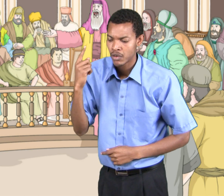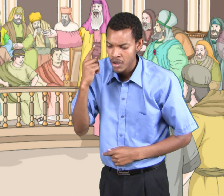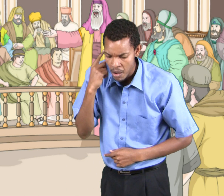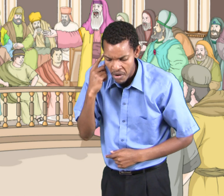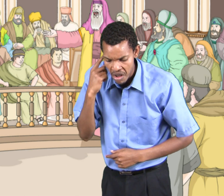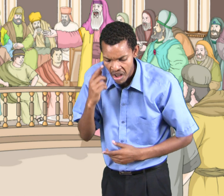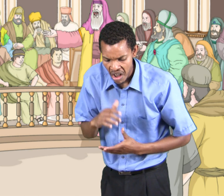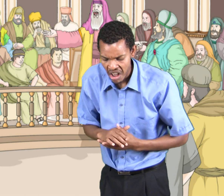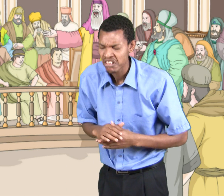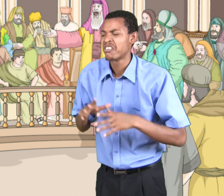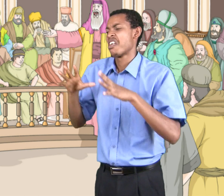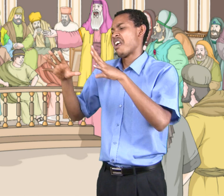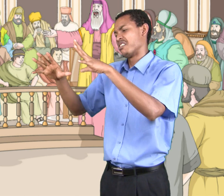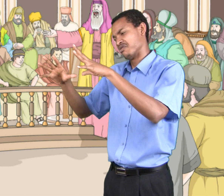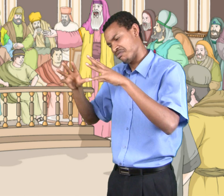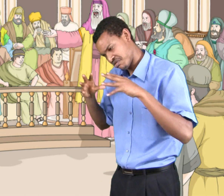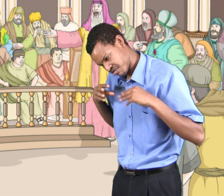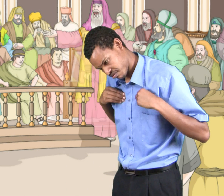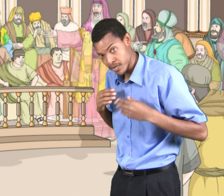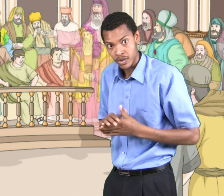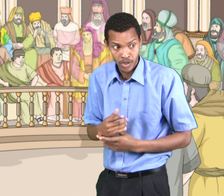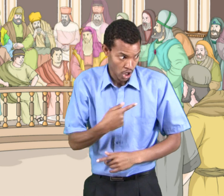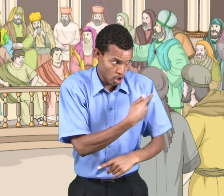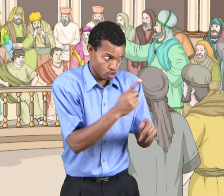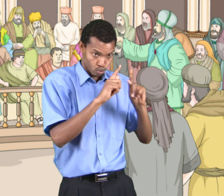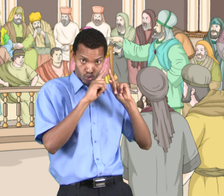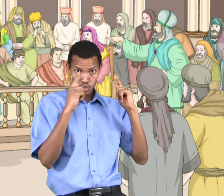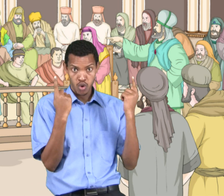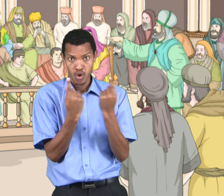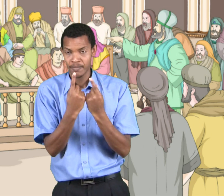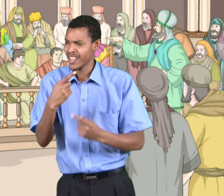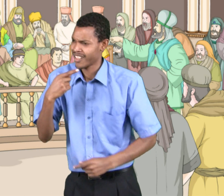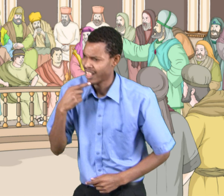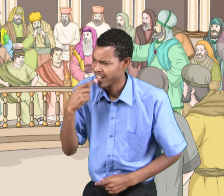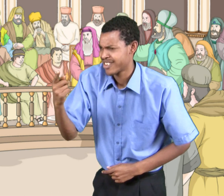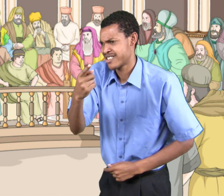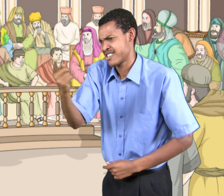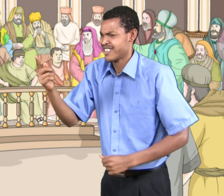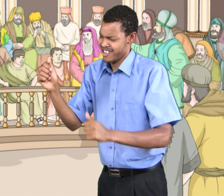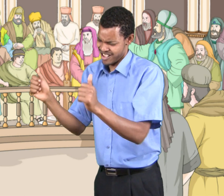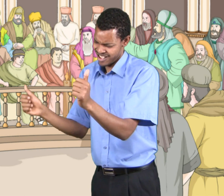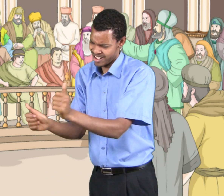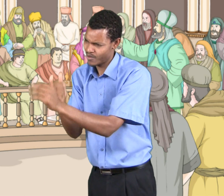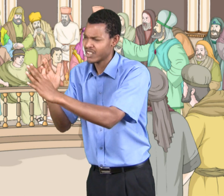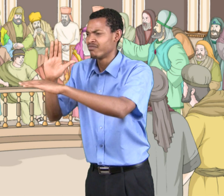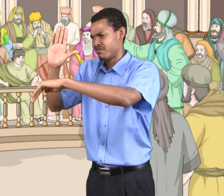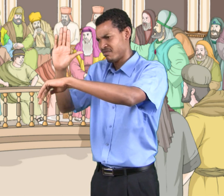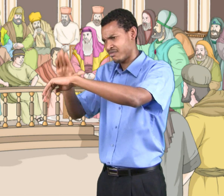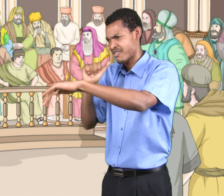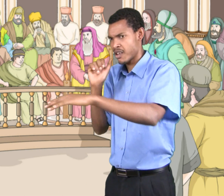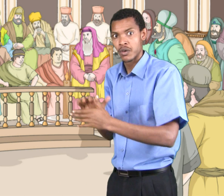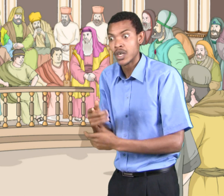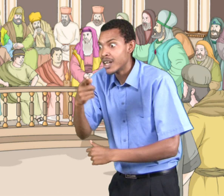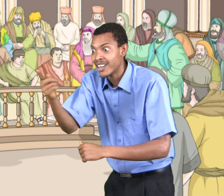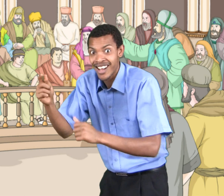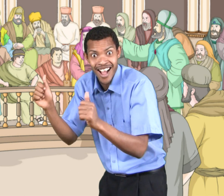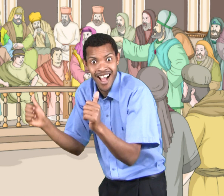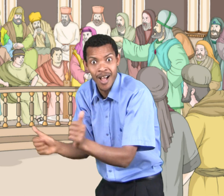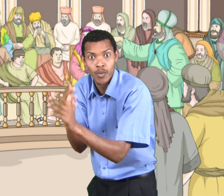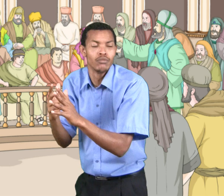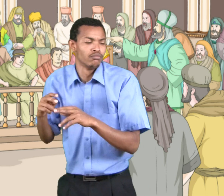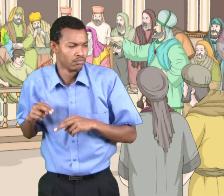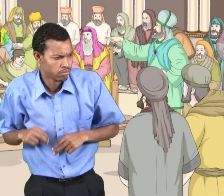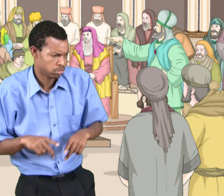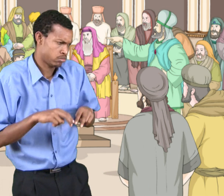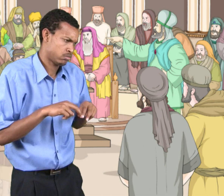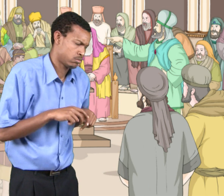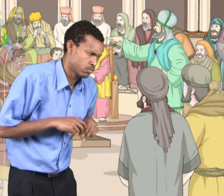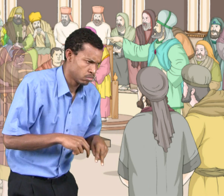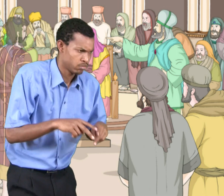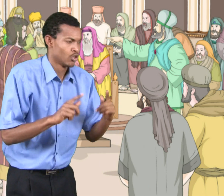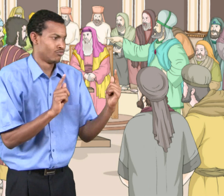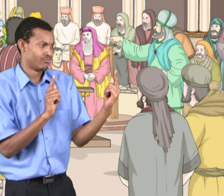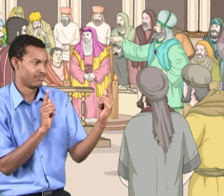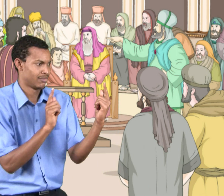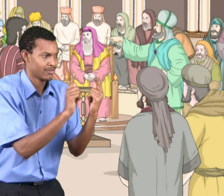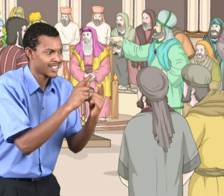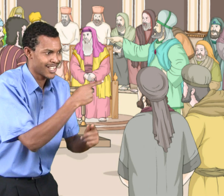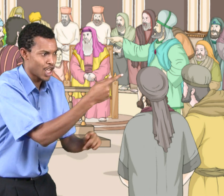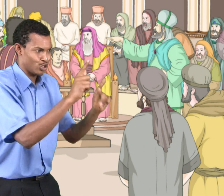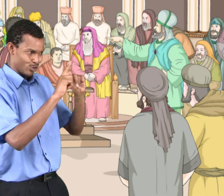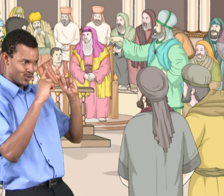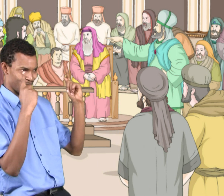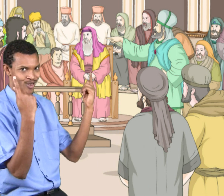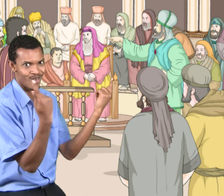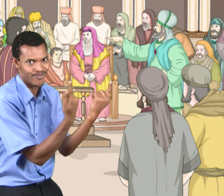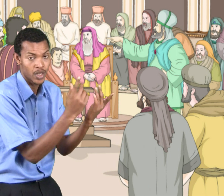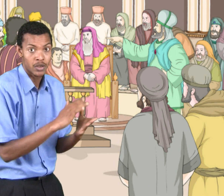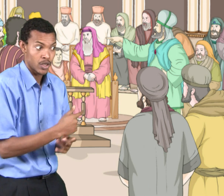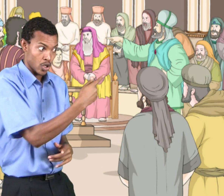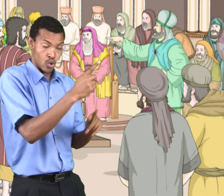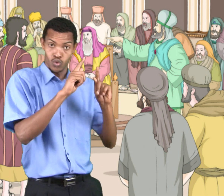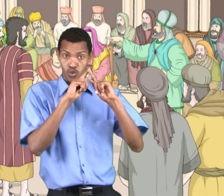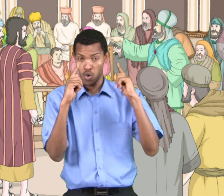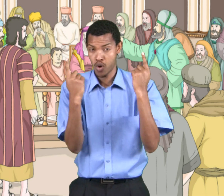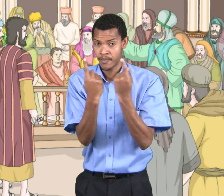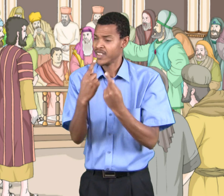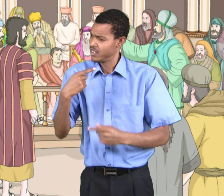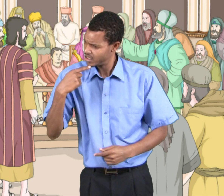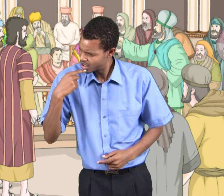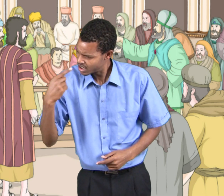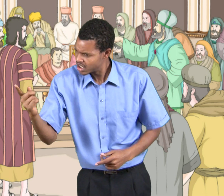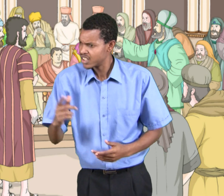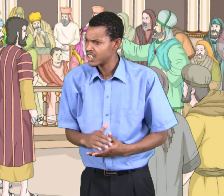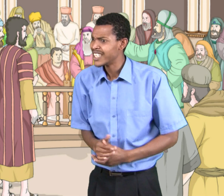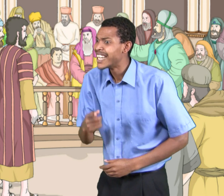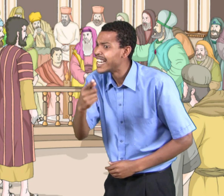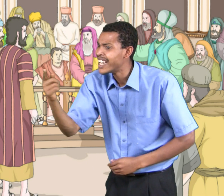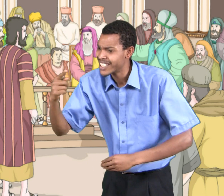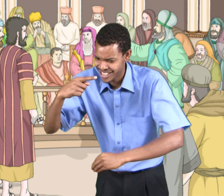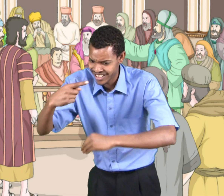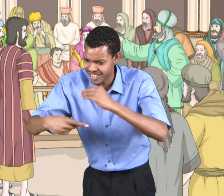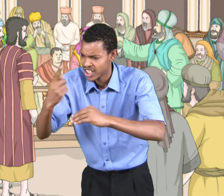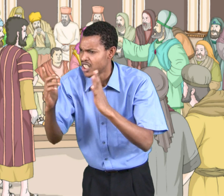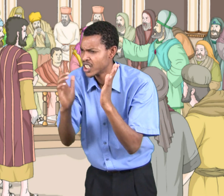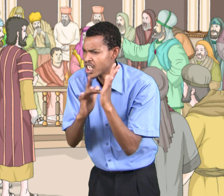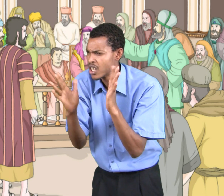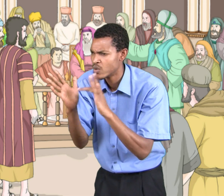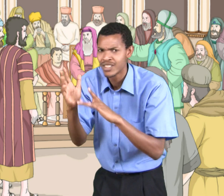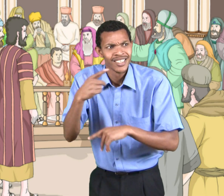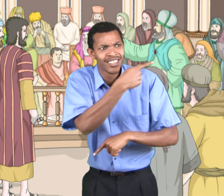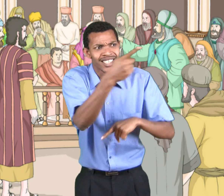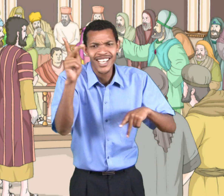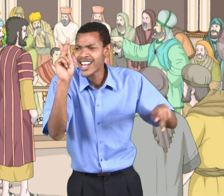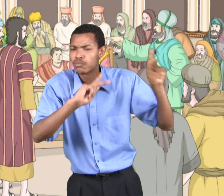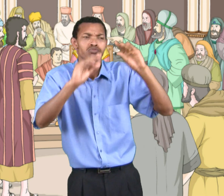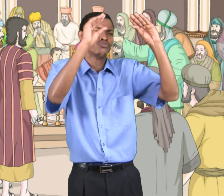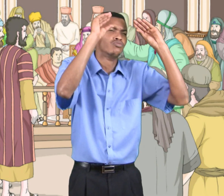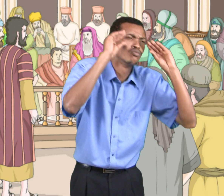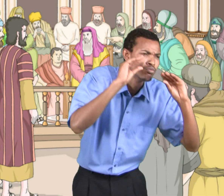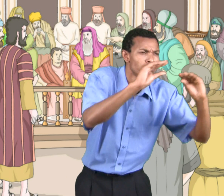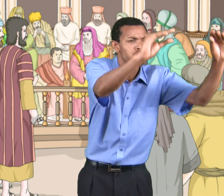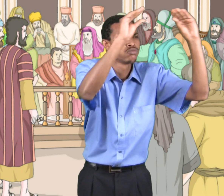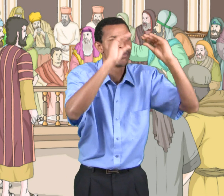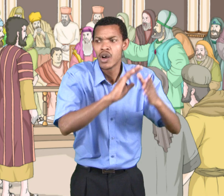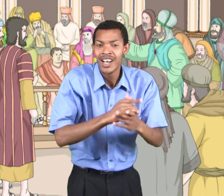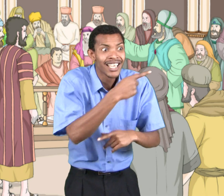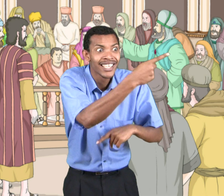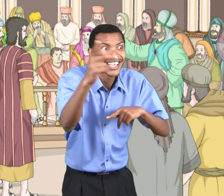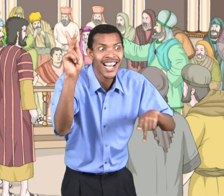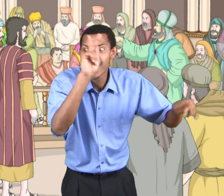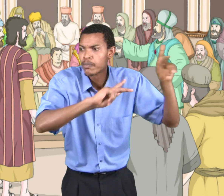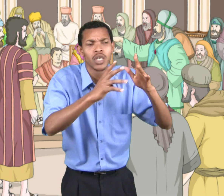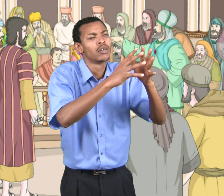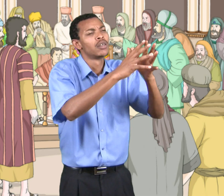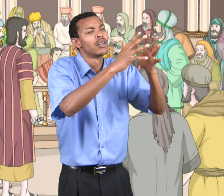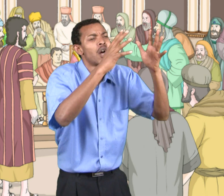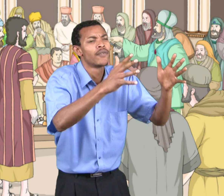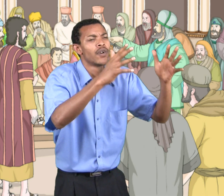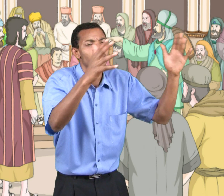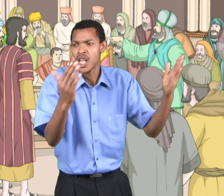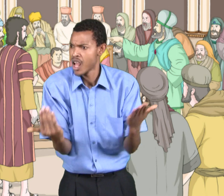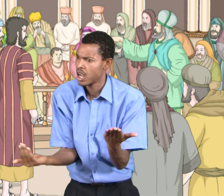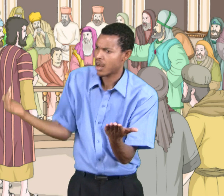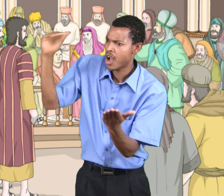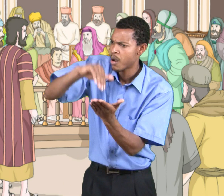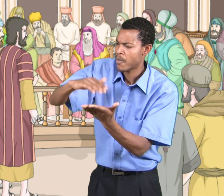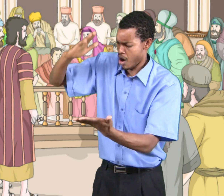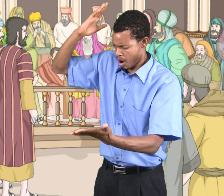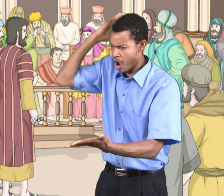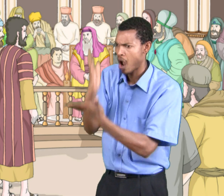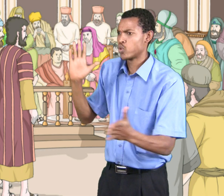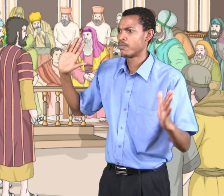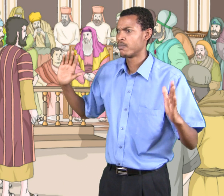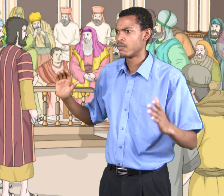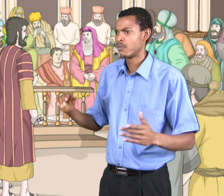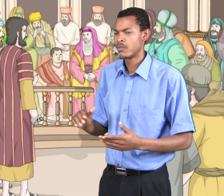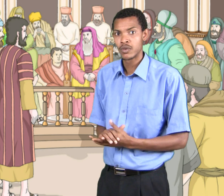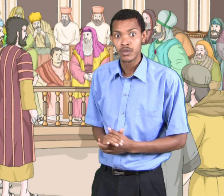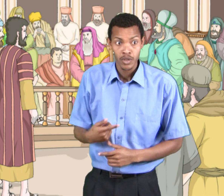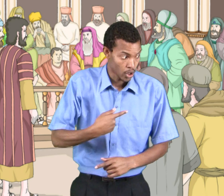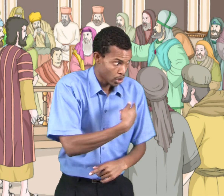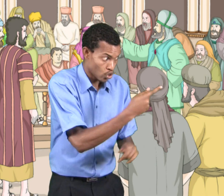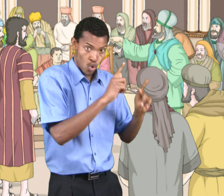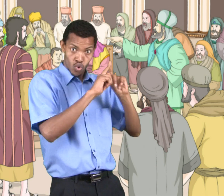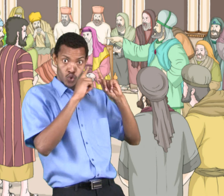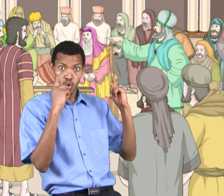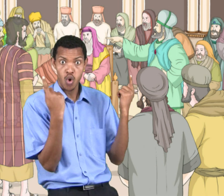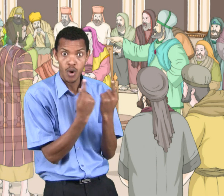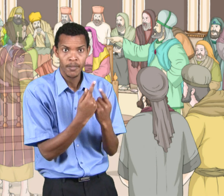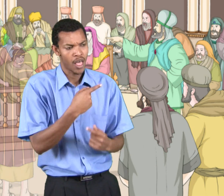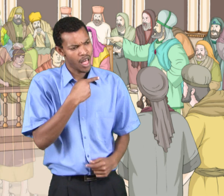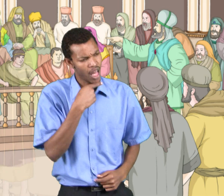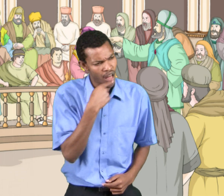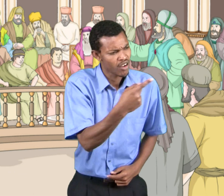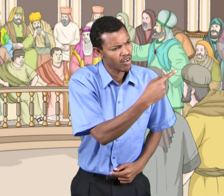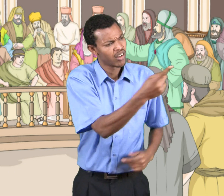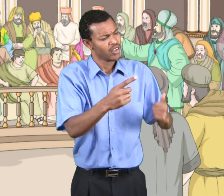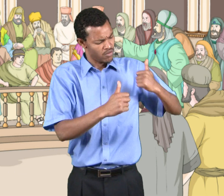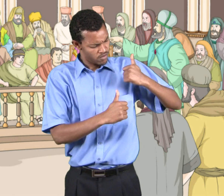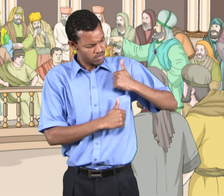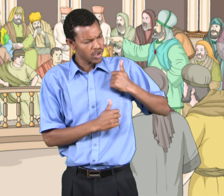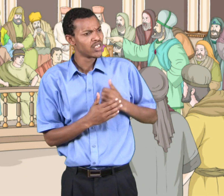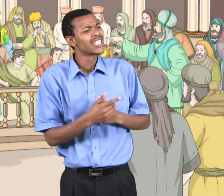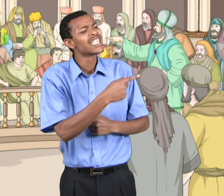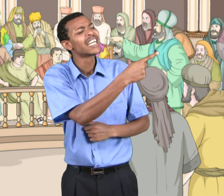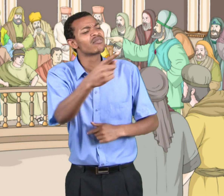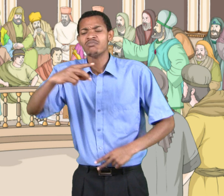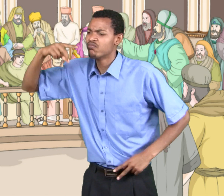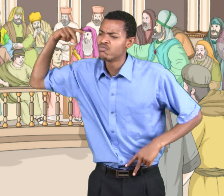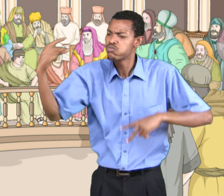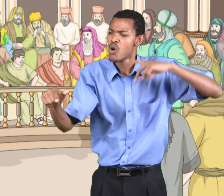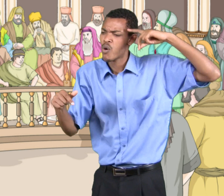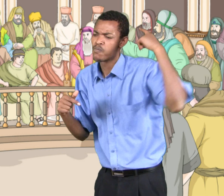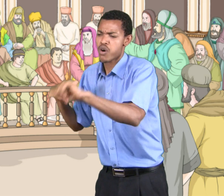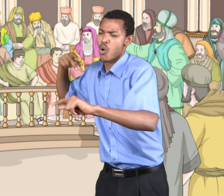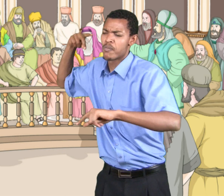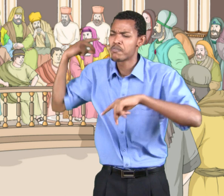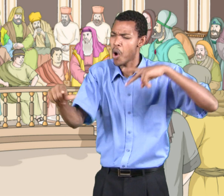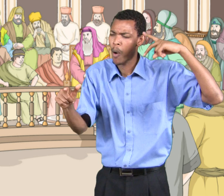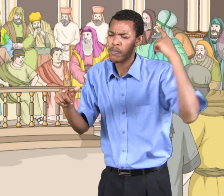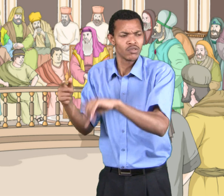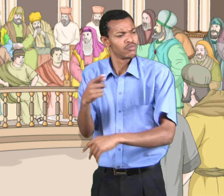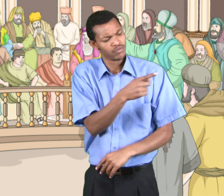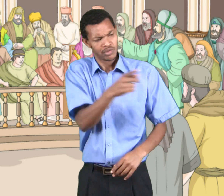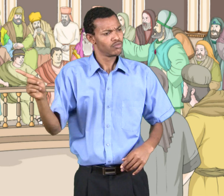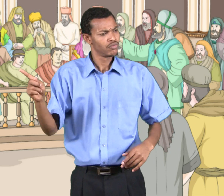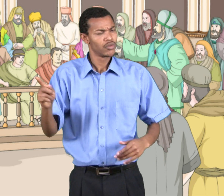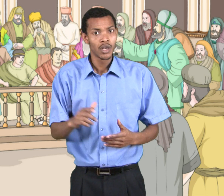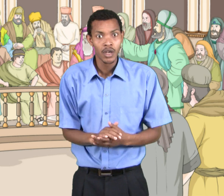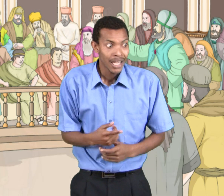But if it is from God, you will not be able to stop them. You may even find yourselves fighting against God.”